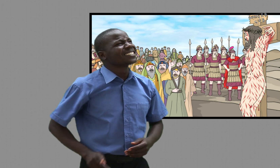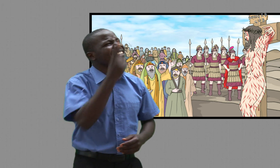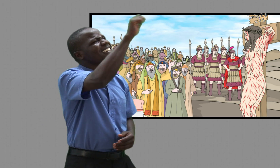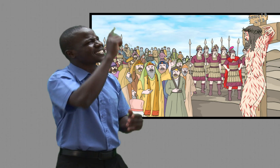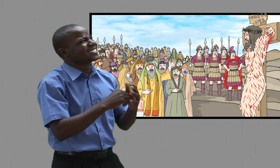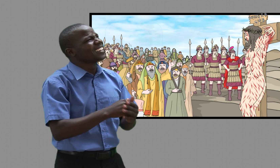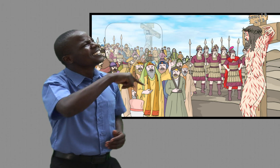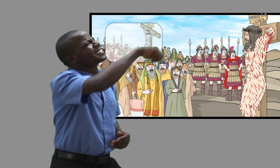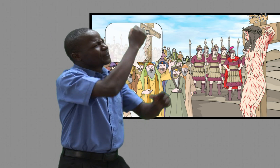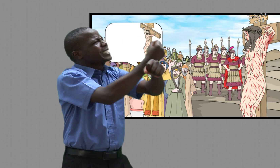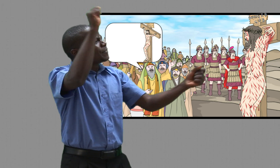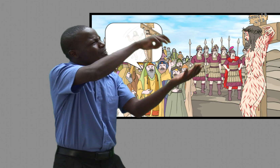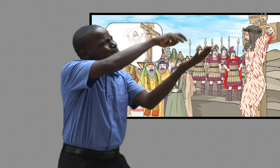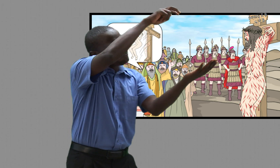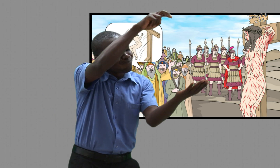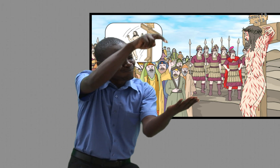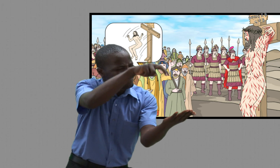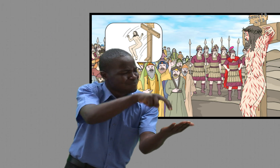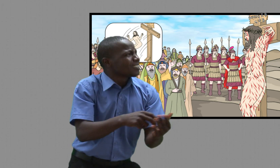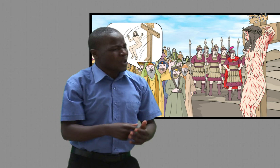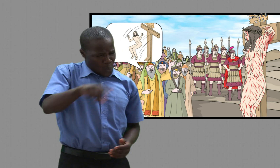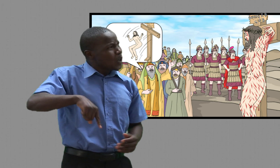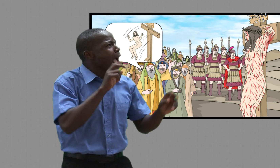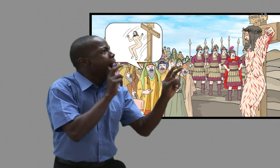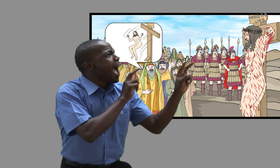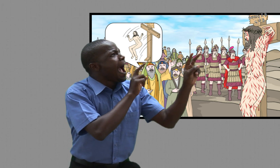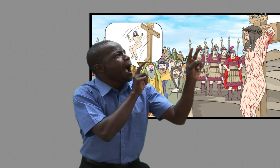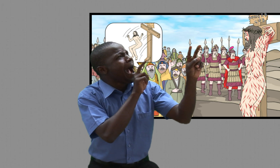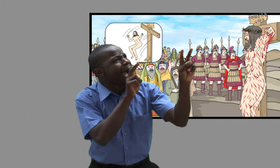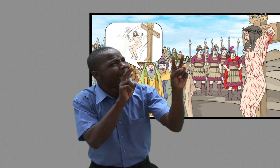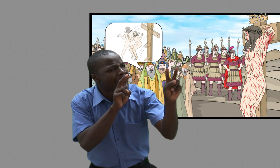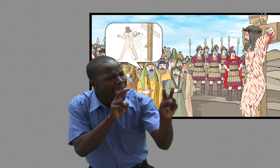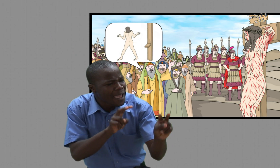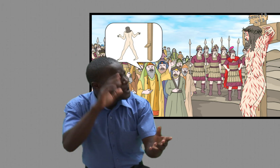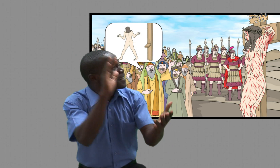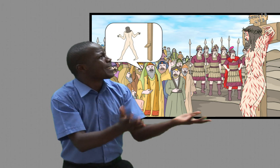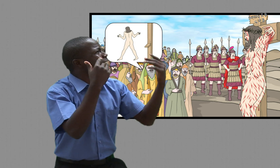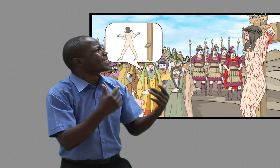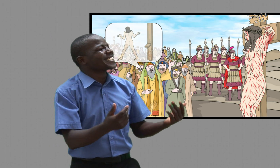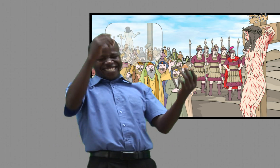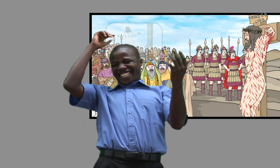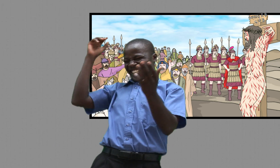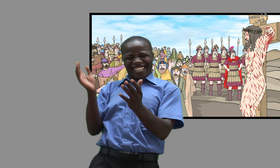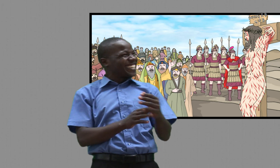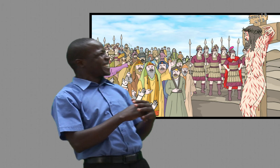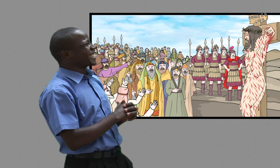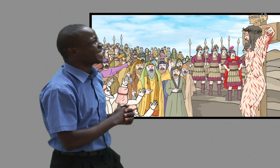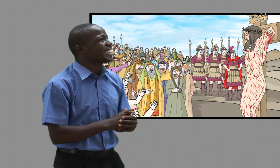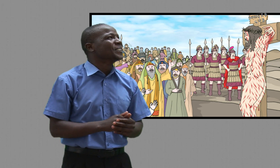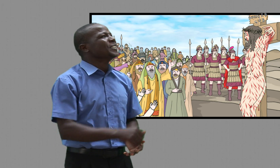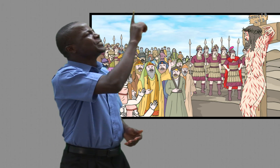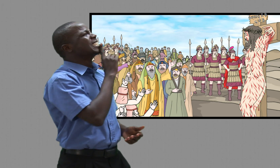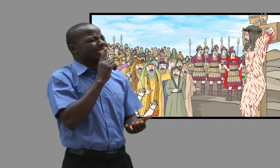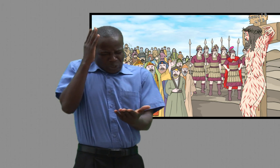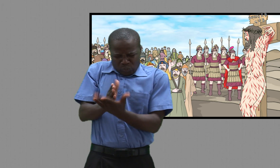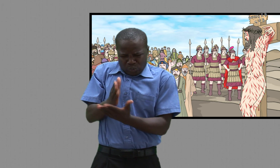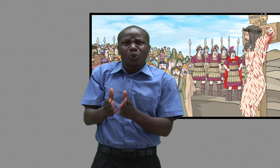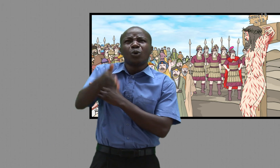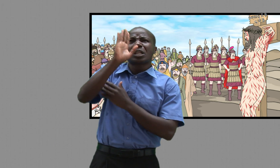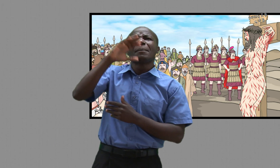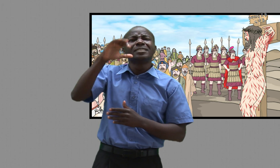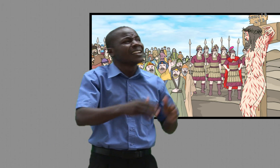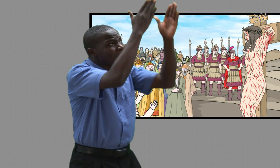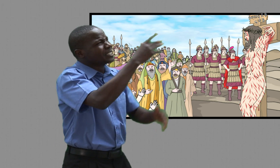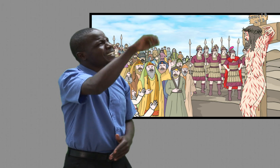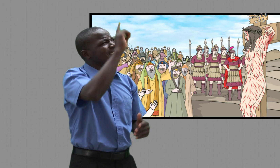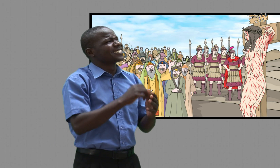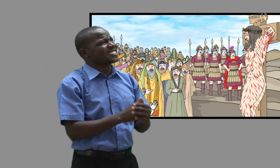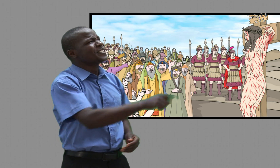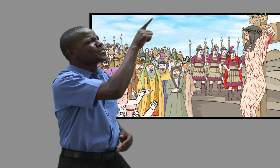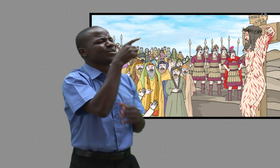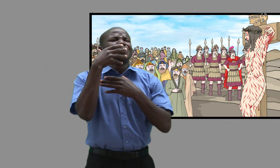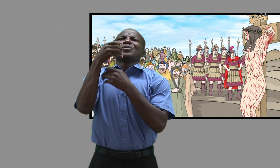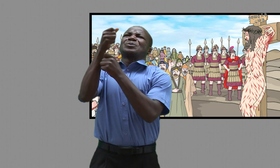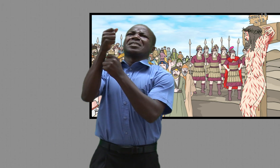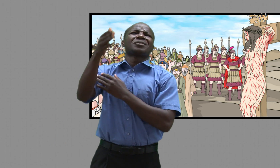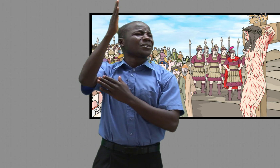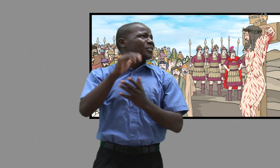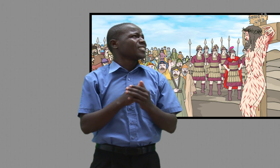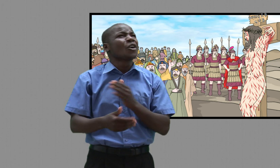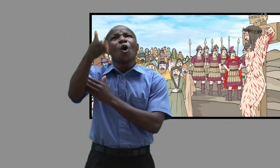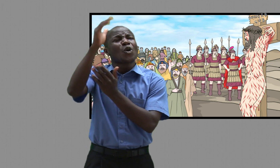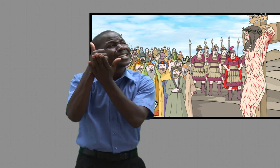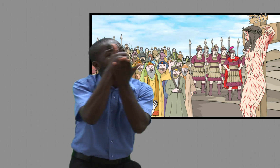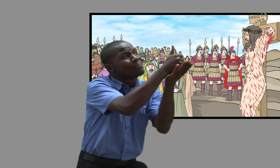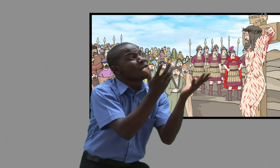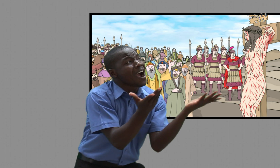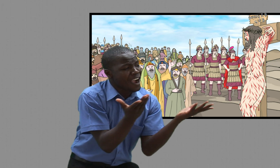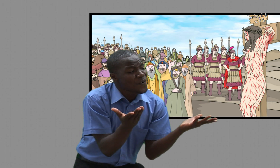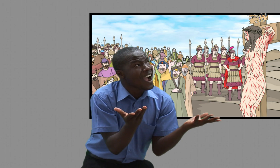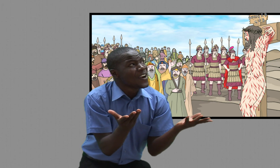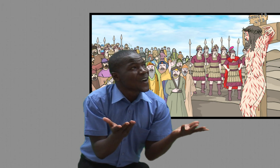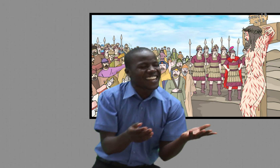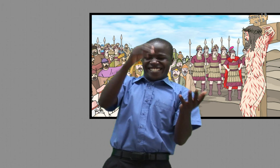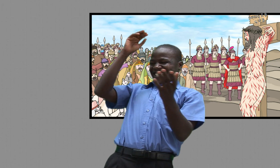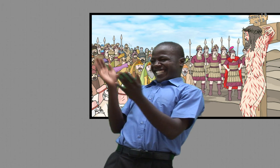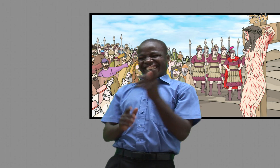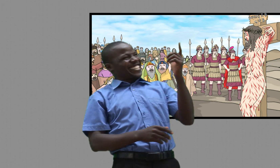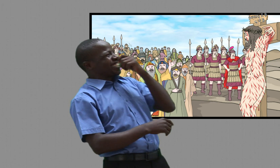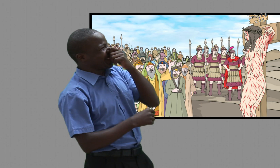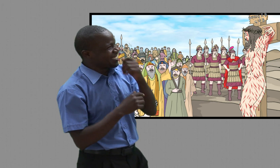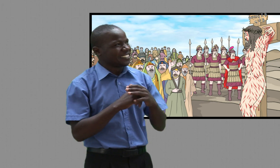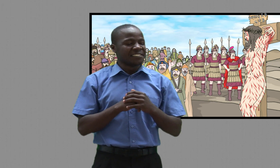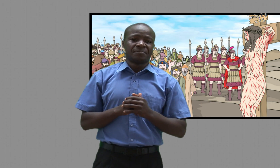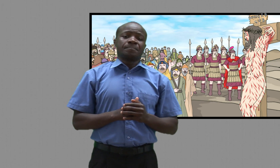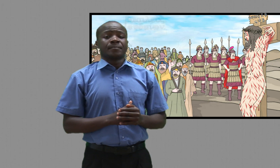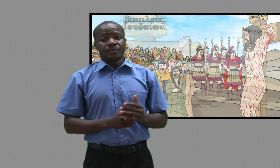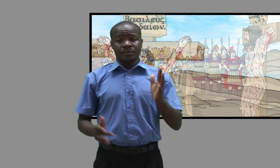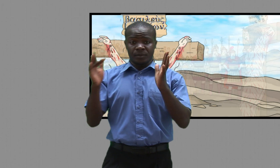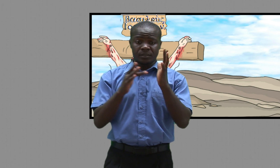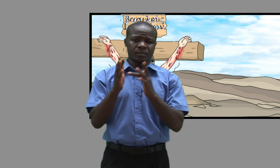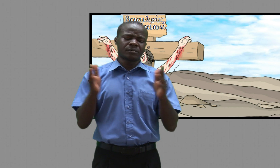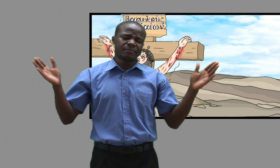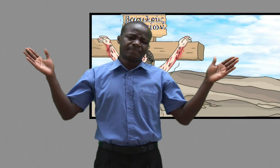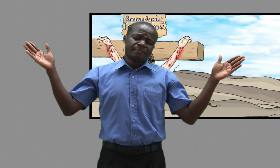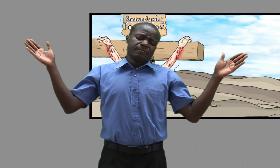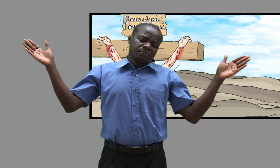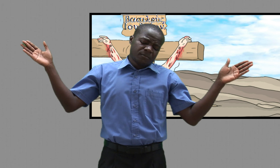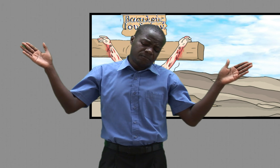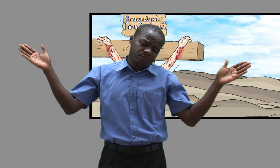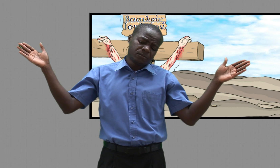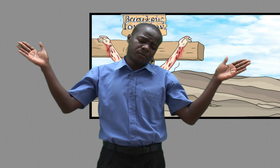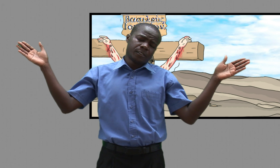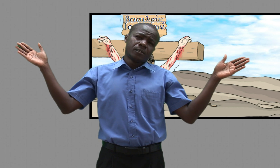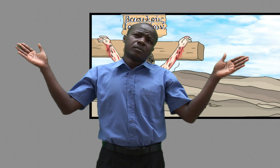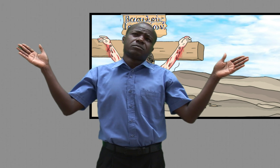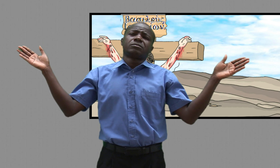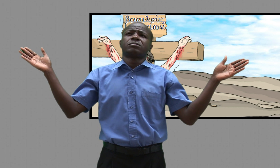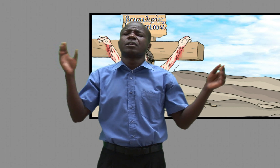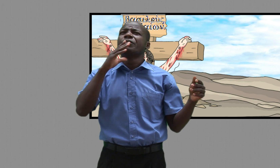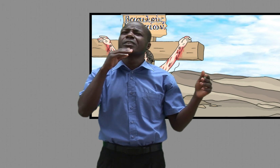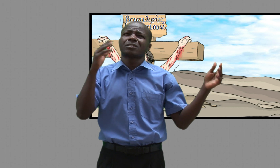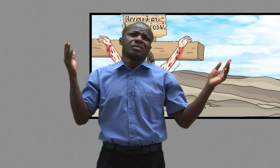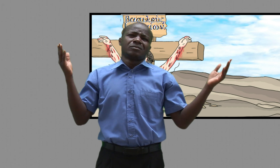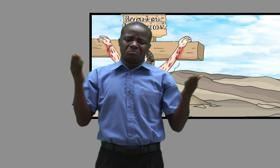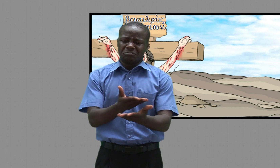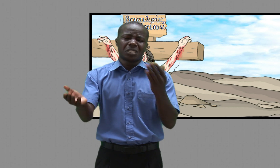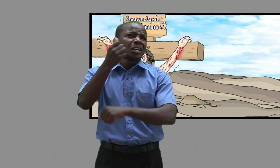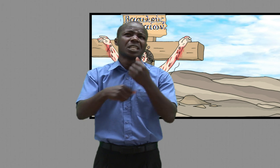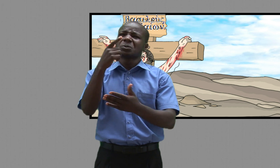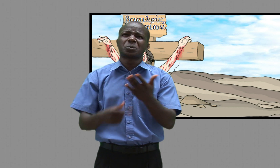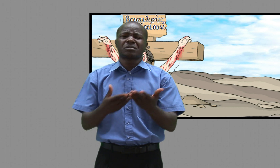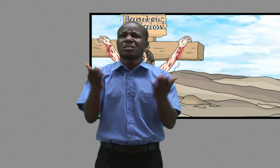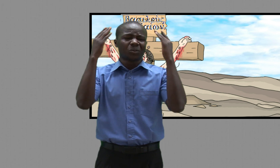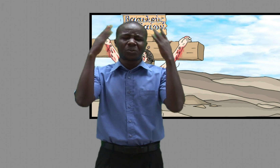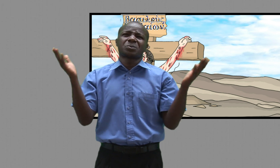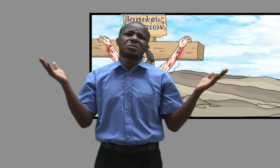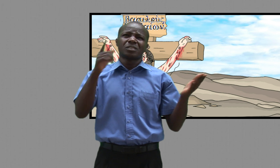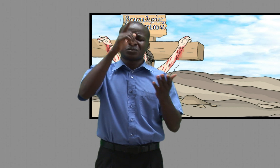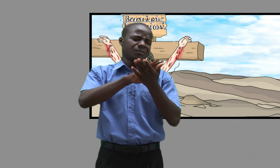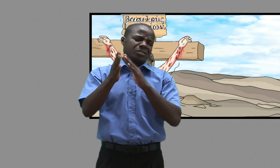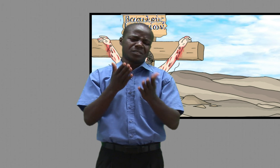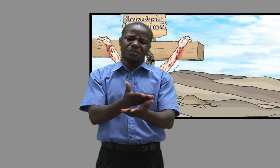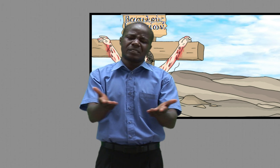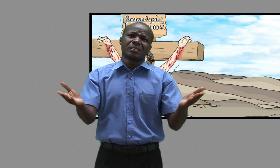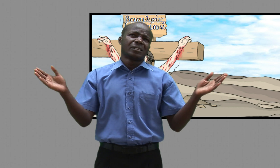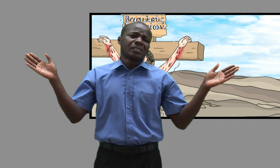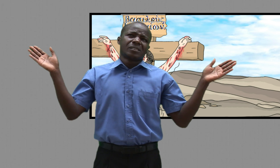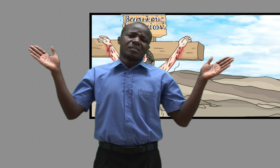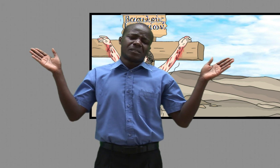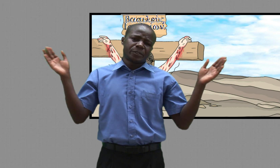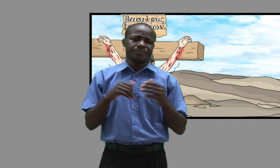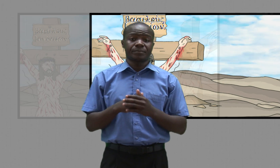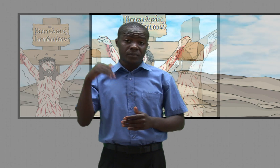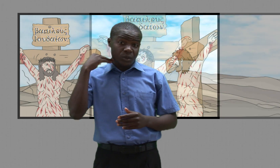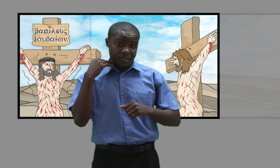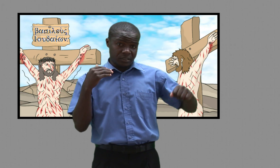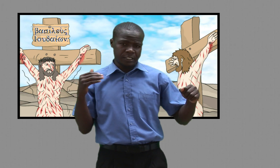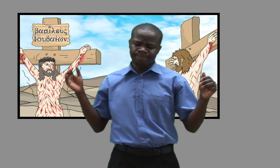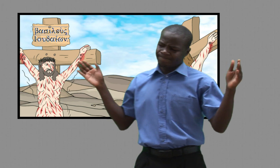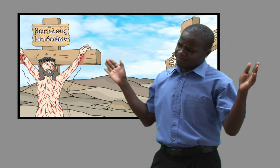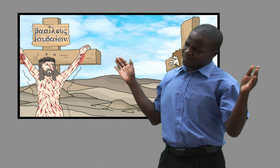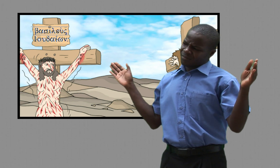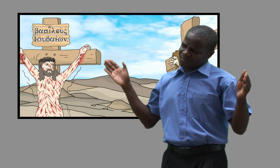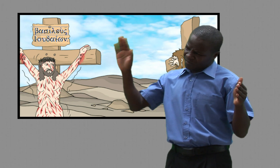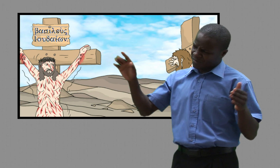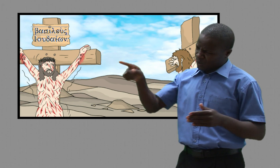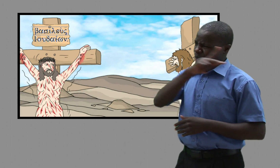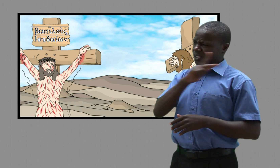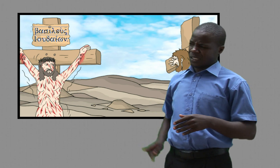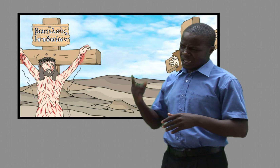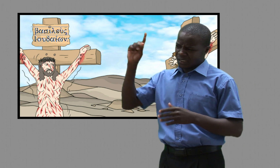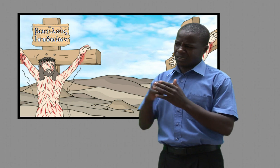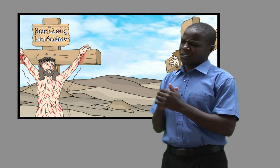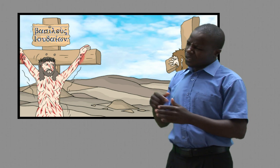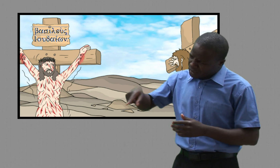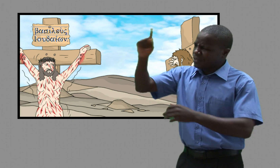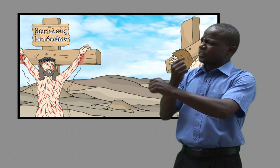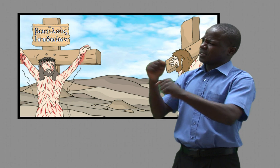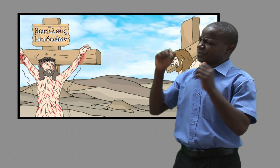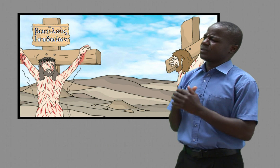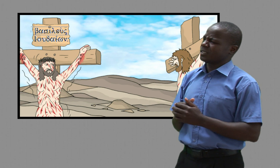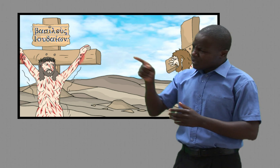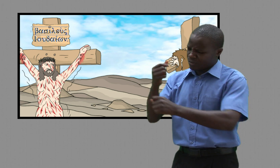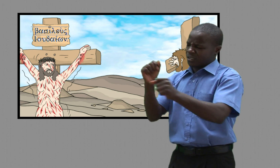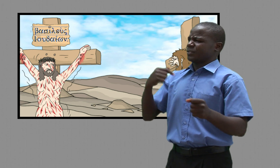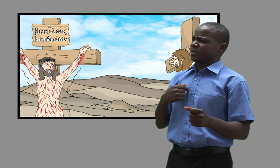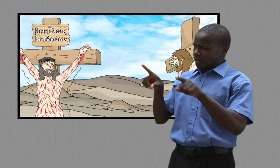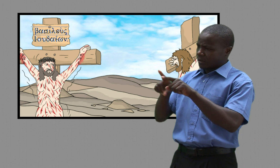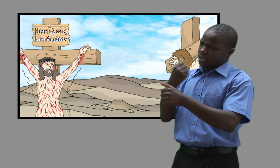Let Him come down now from the cross, and we will believe in Him.